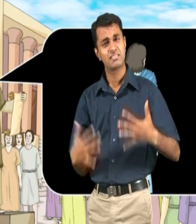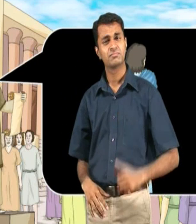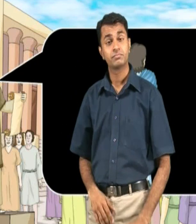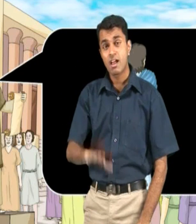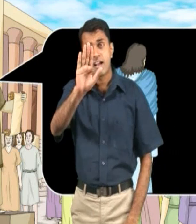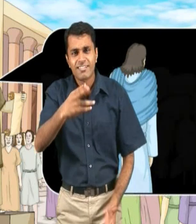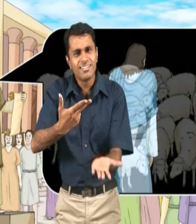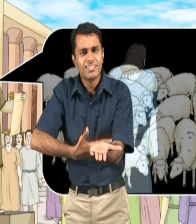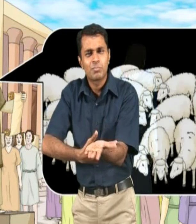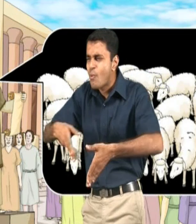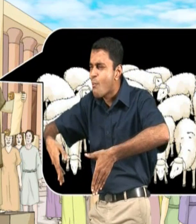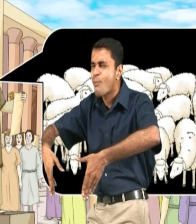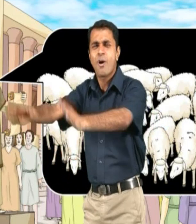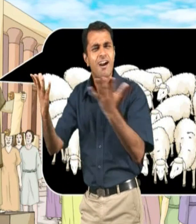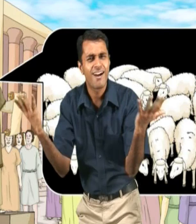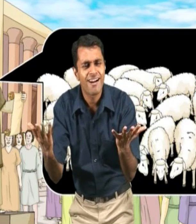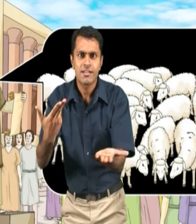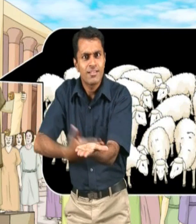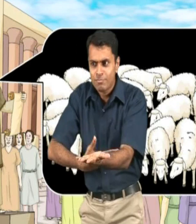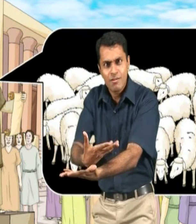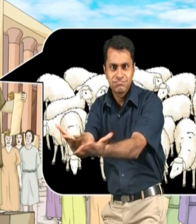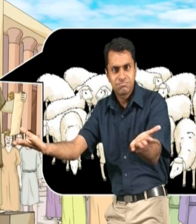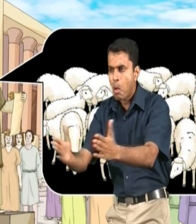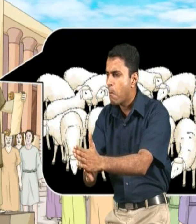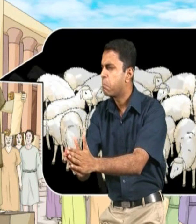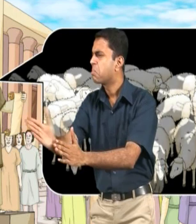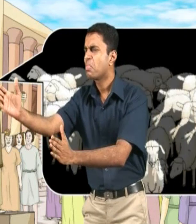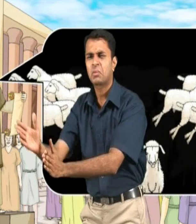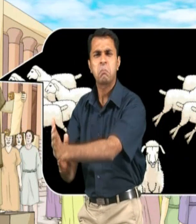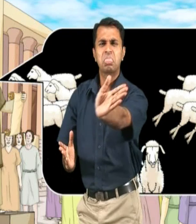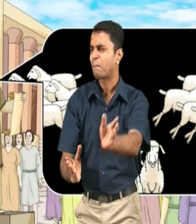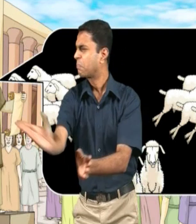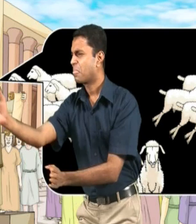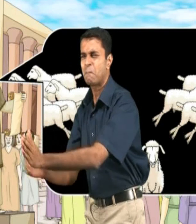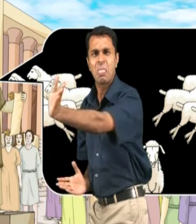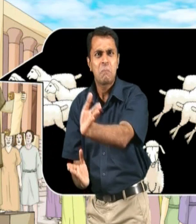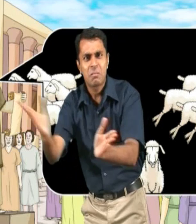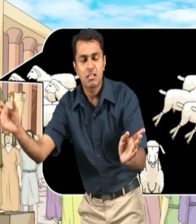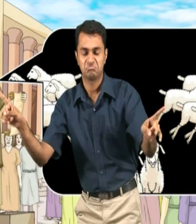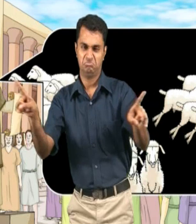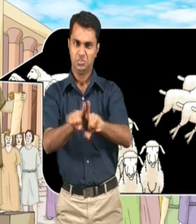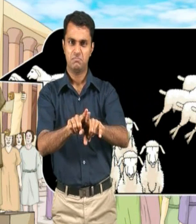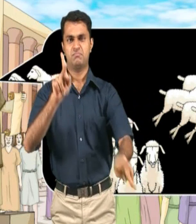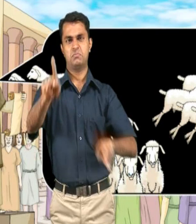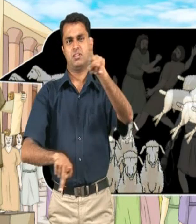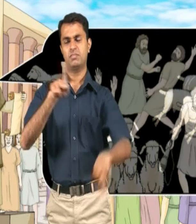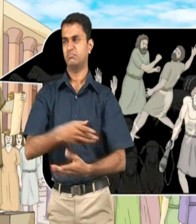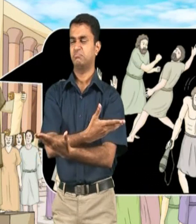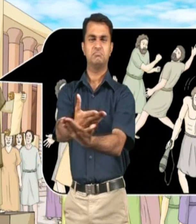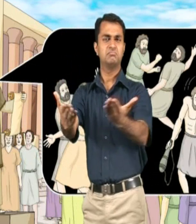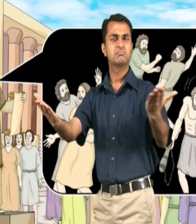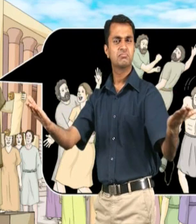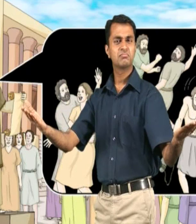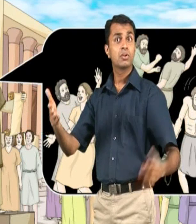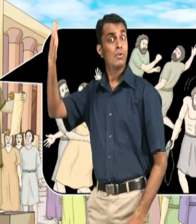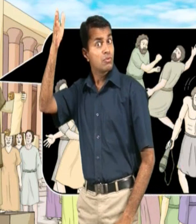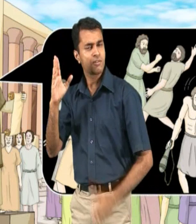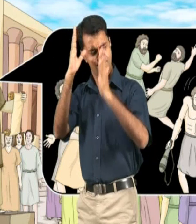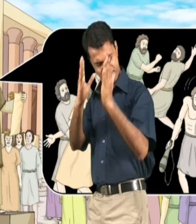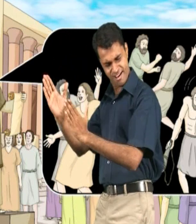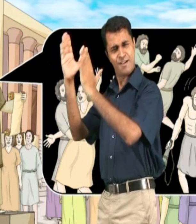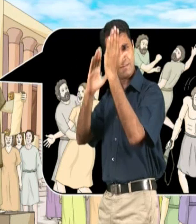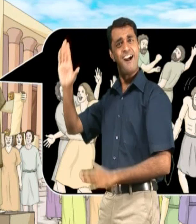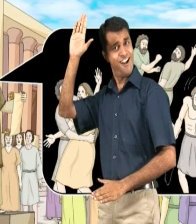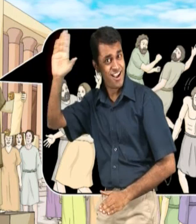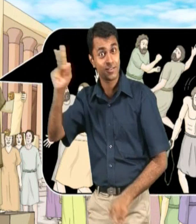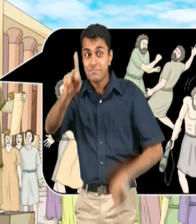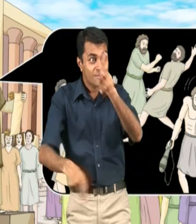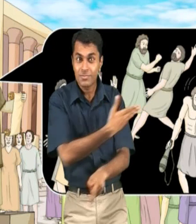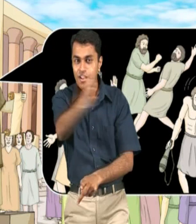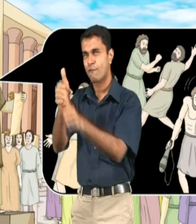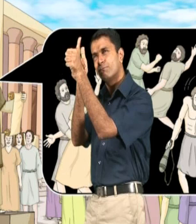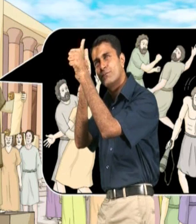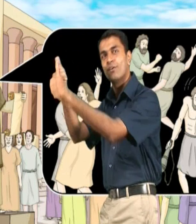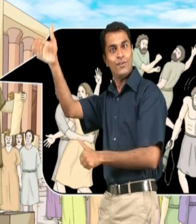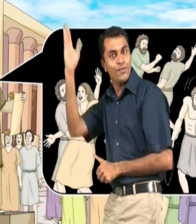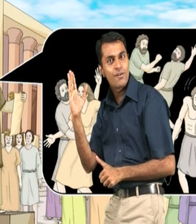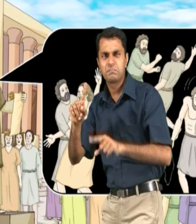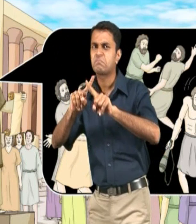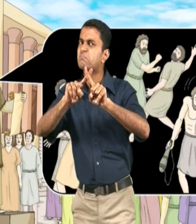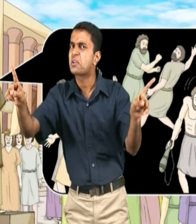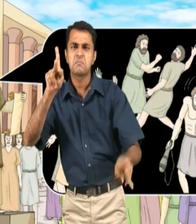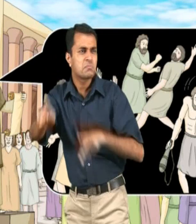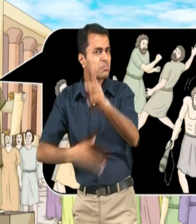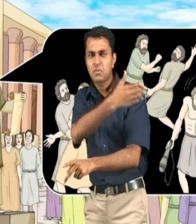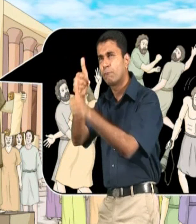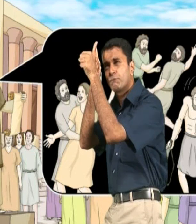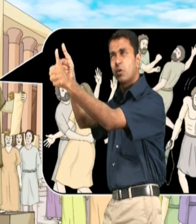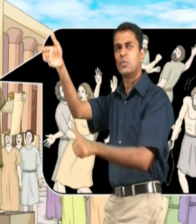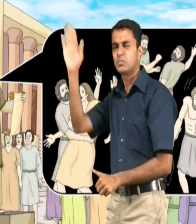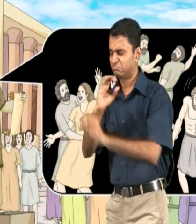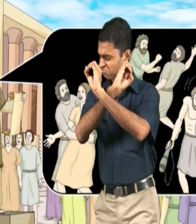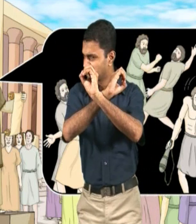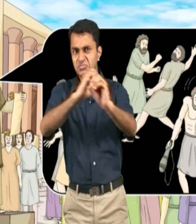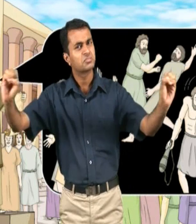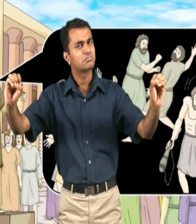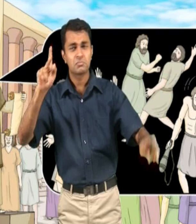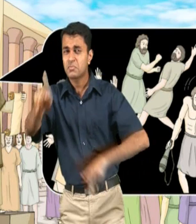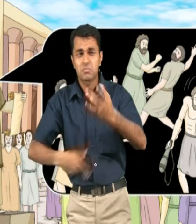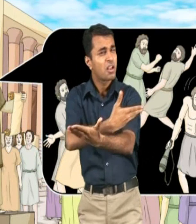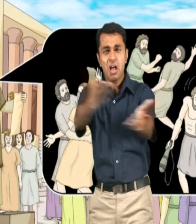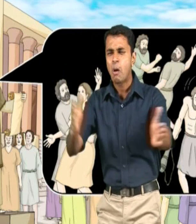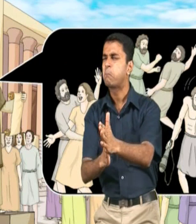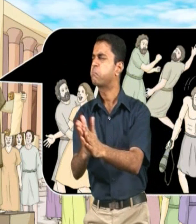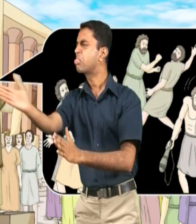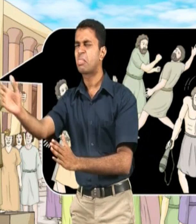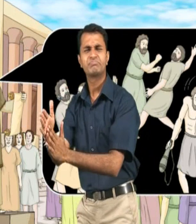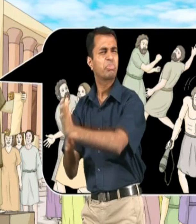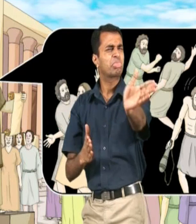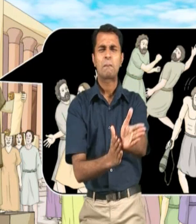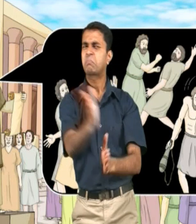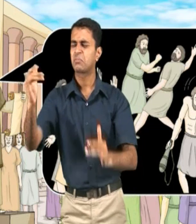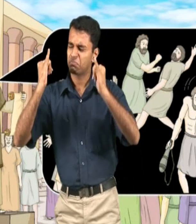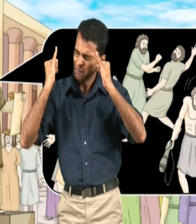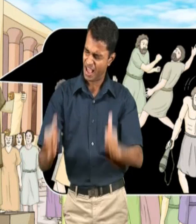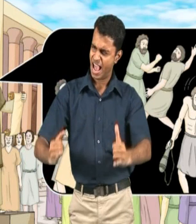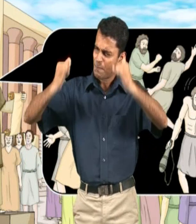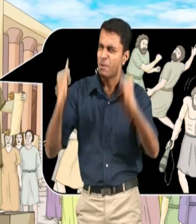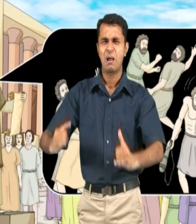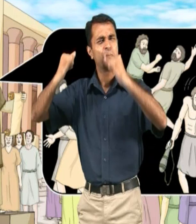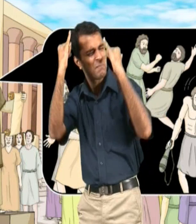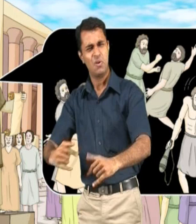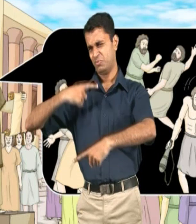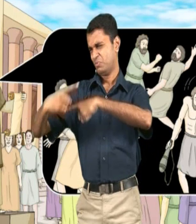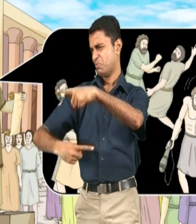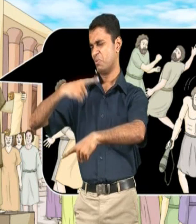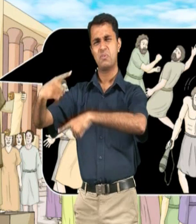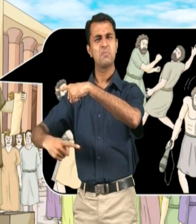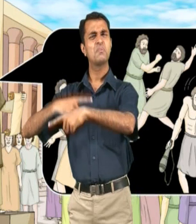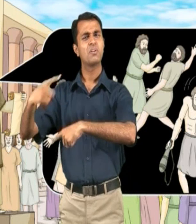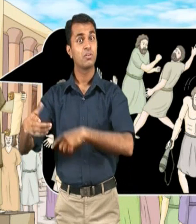We all like sheep have gone astray, each one has turned to his own way;